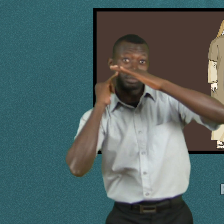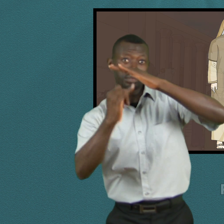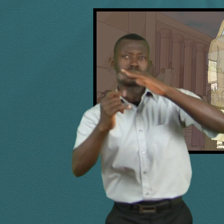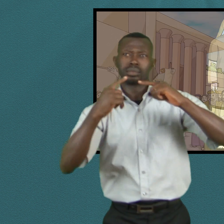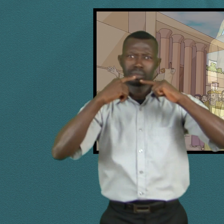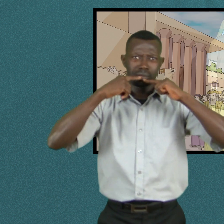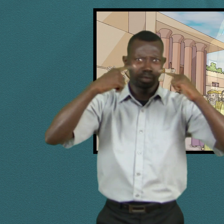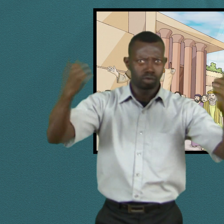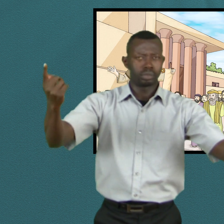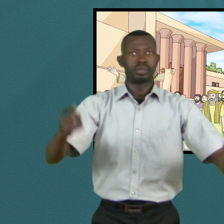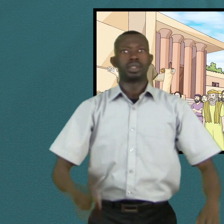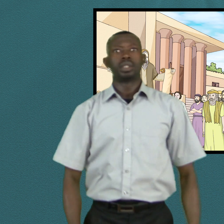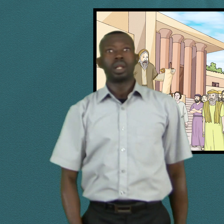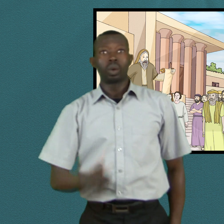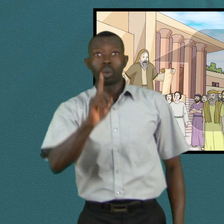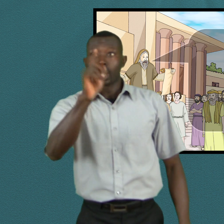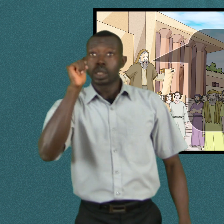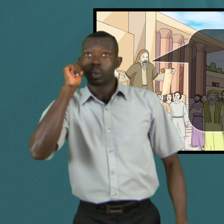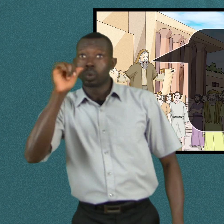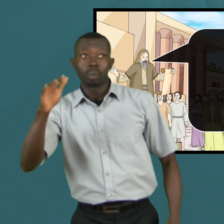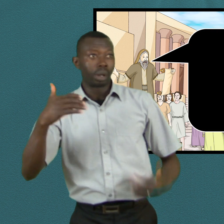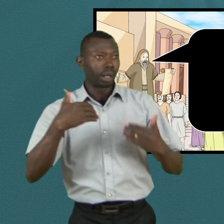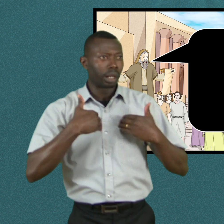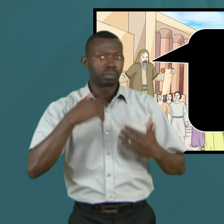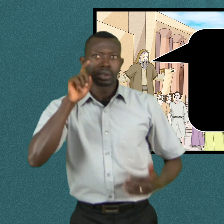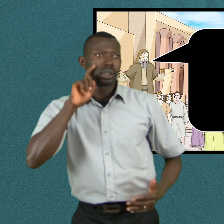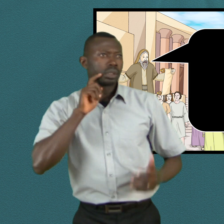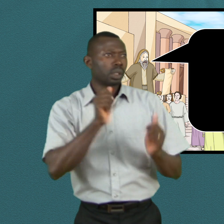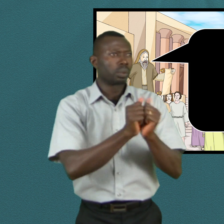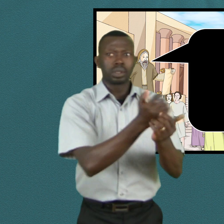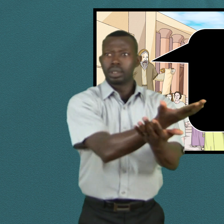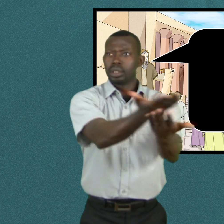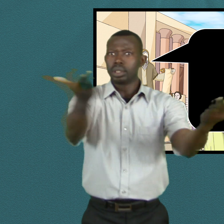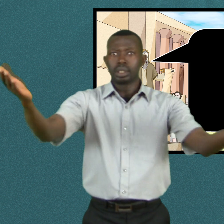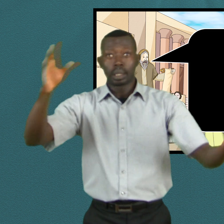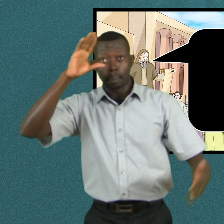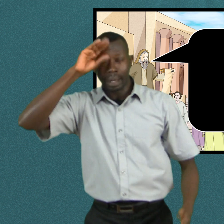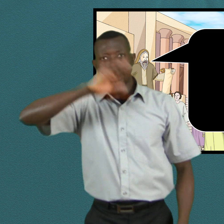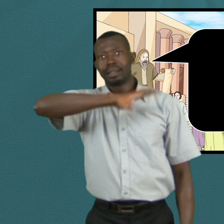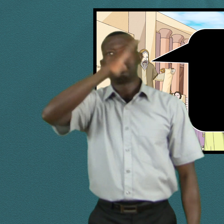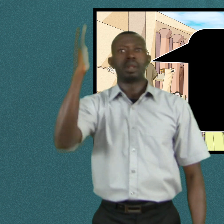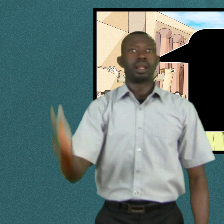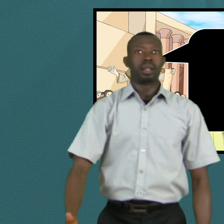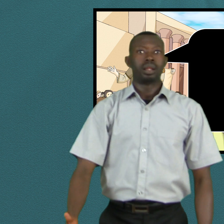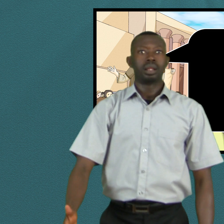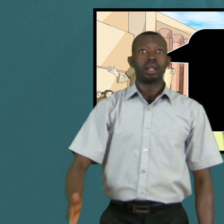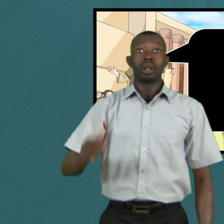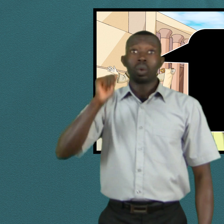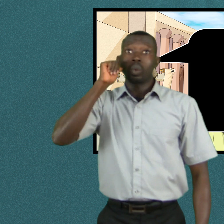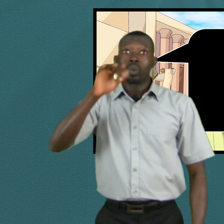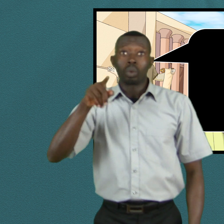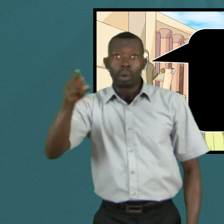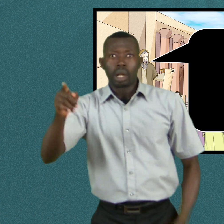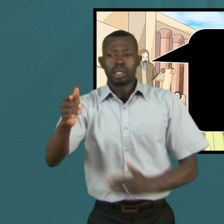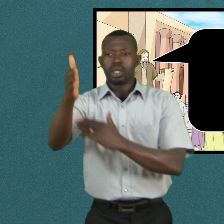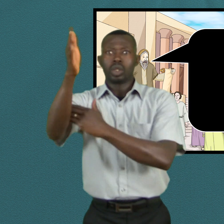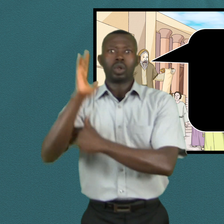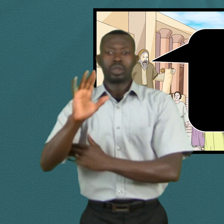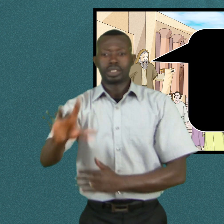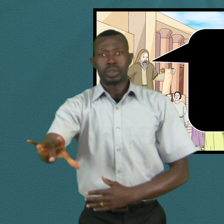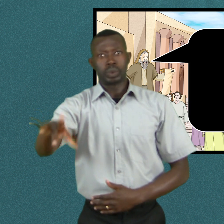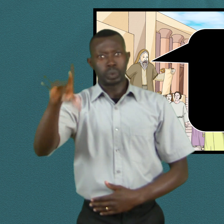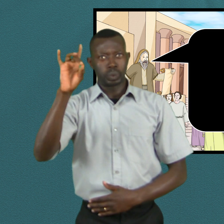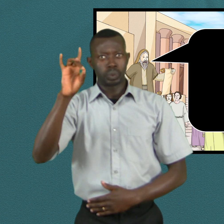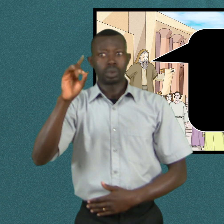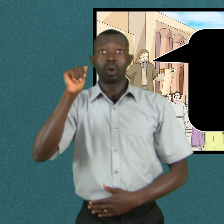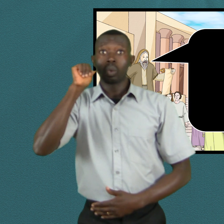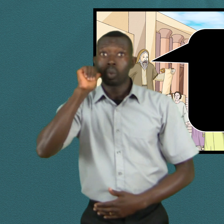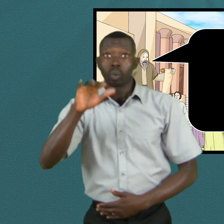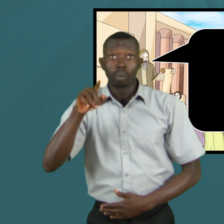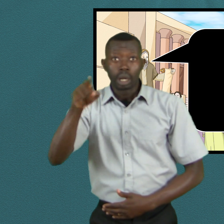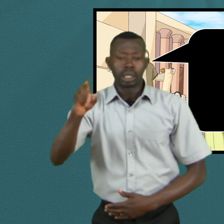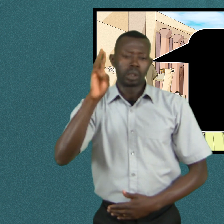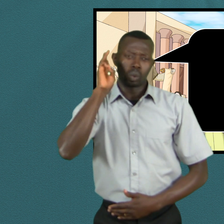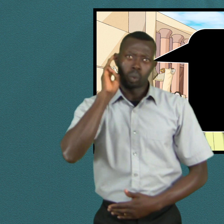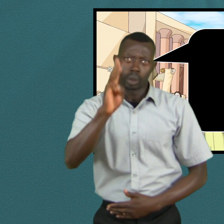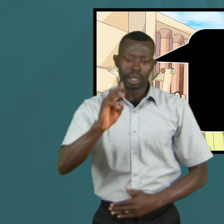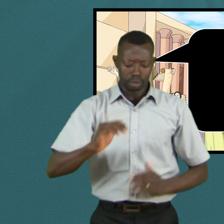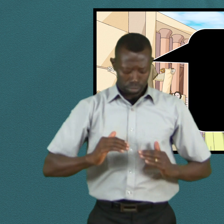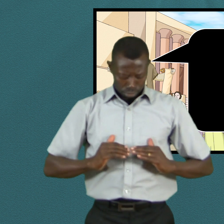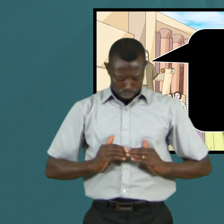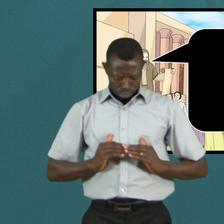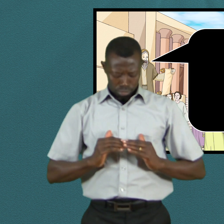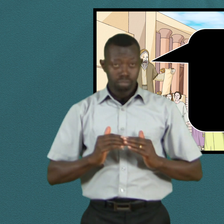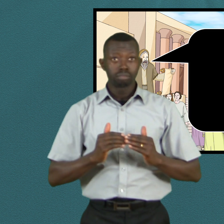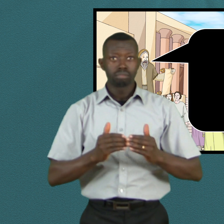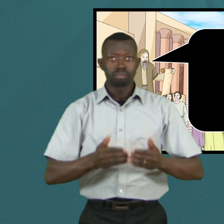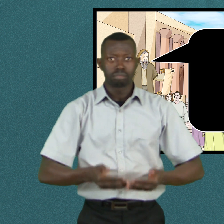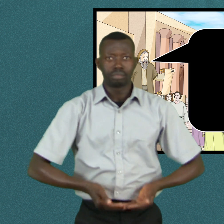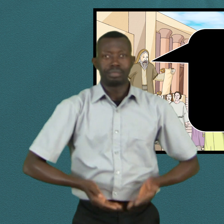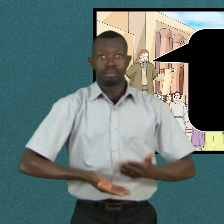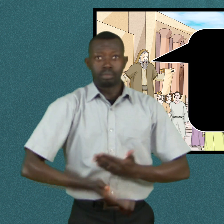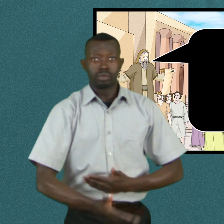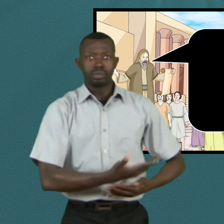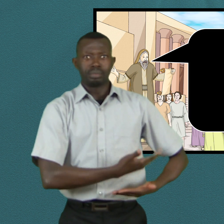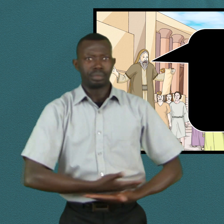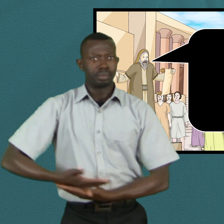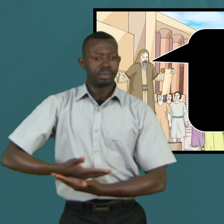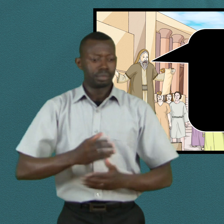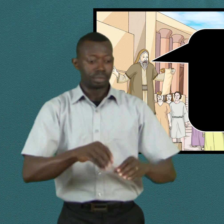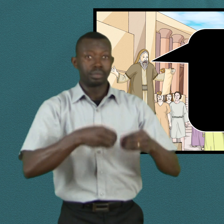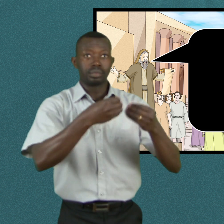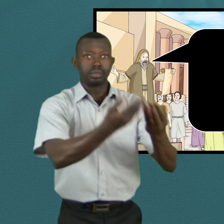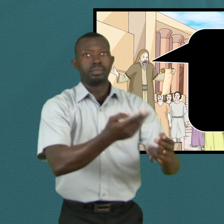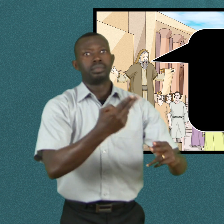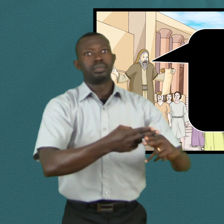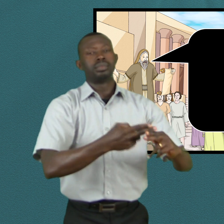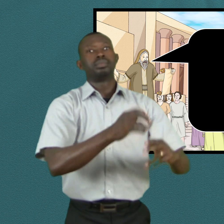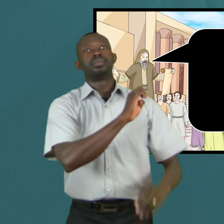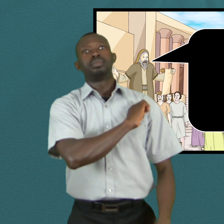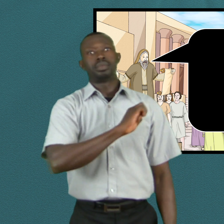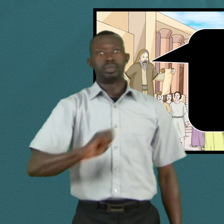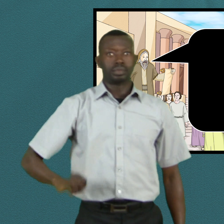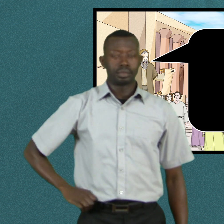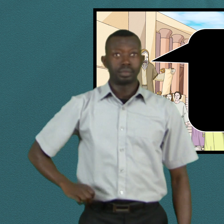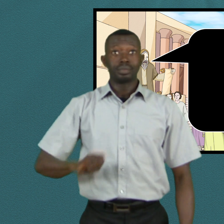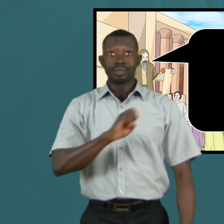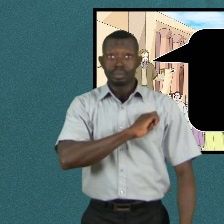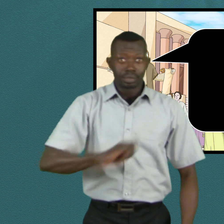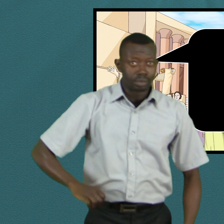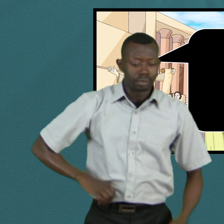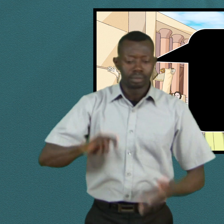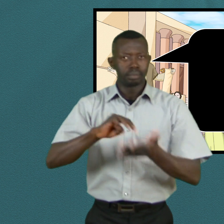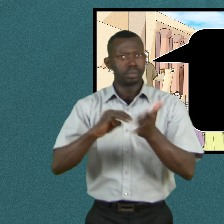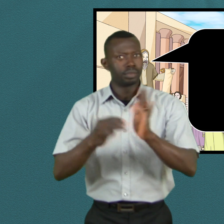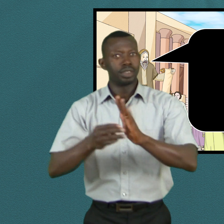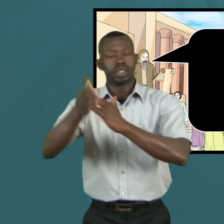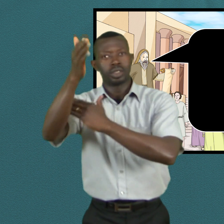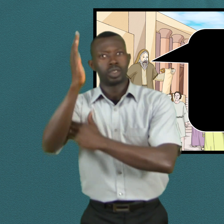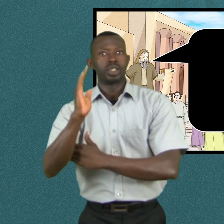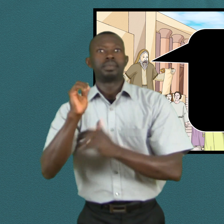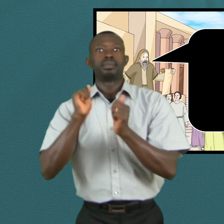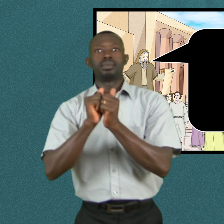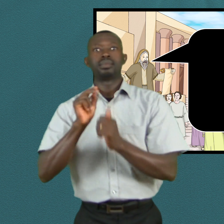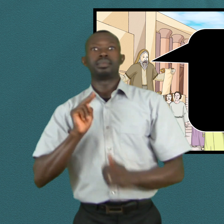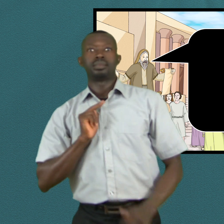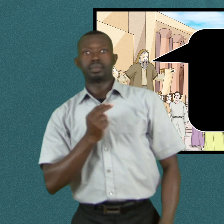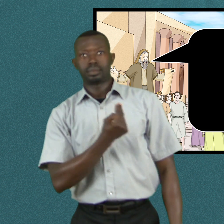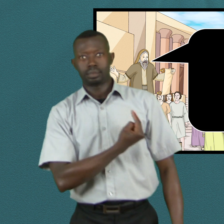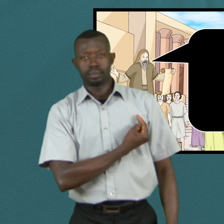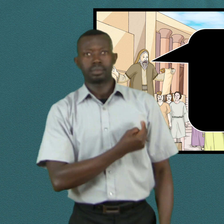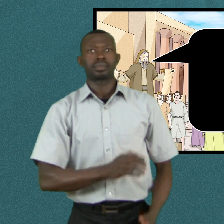Therefore the Lord Himself will give you a sign: Behold, the virgin will be with child and will give birth to a son, and will call Him Immanuel.